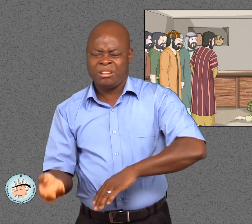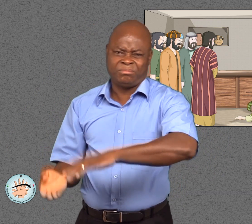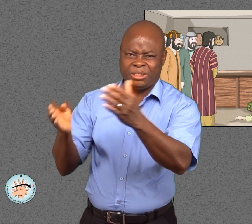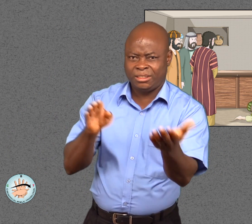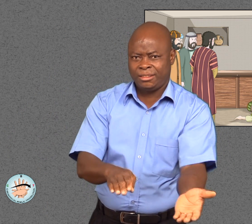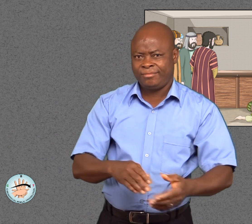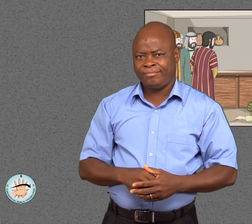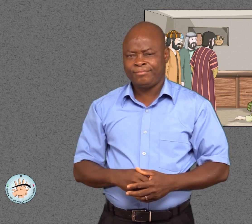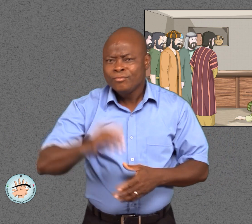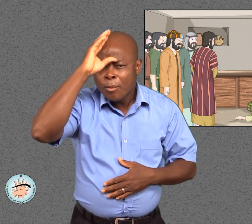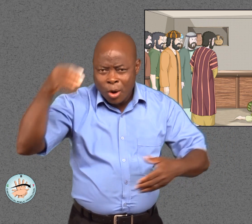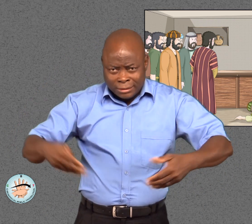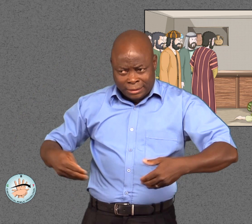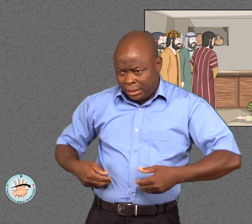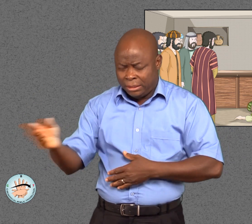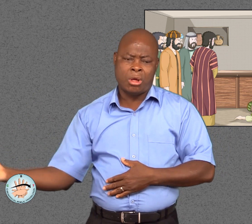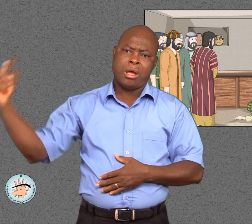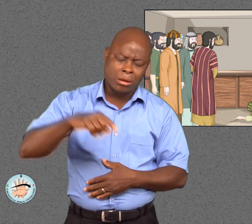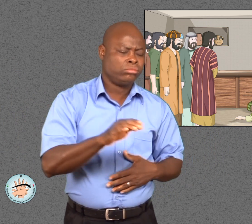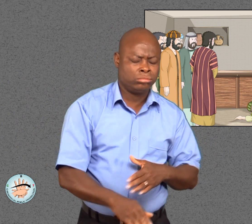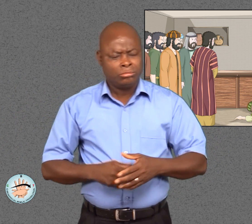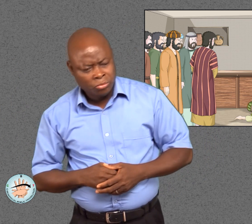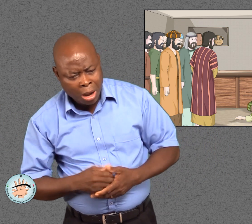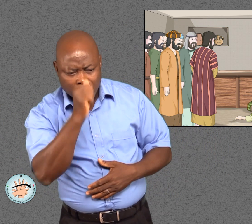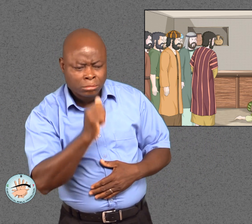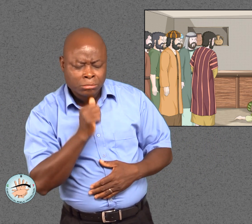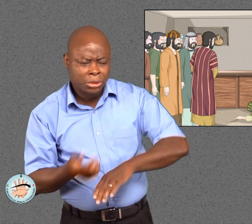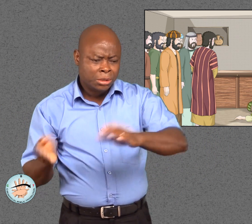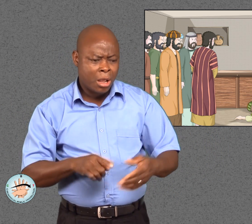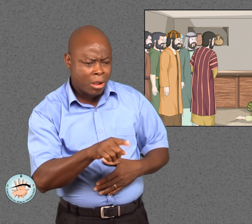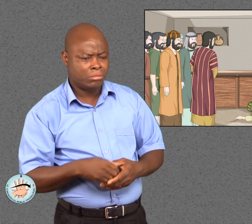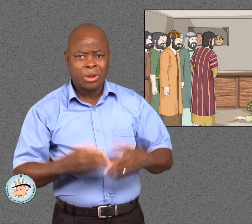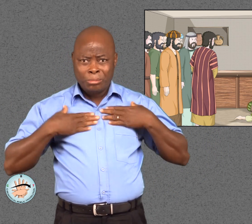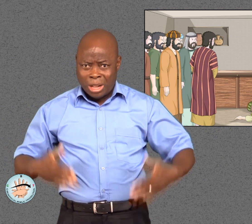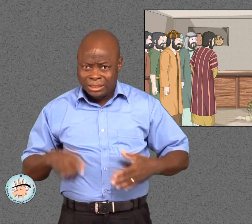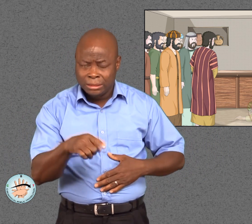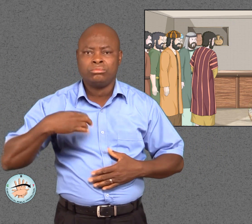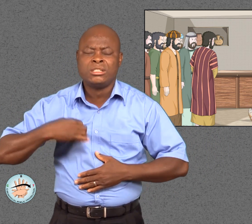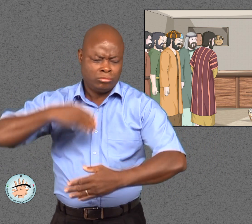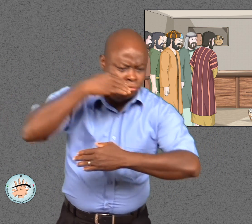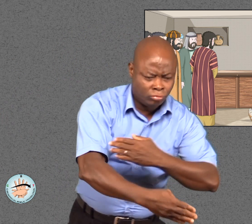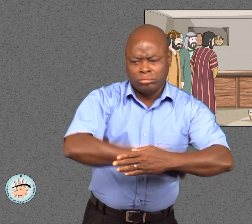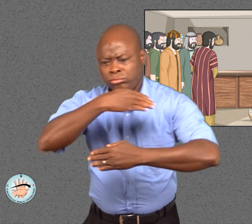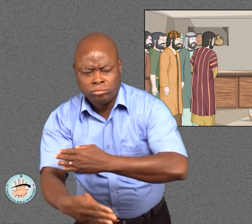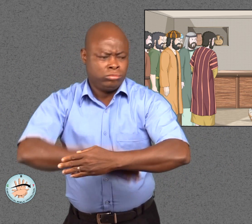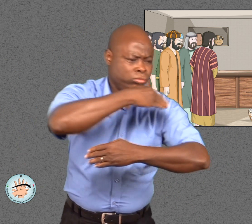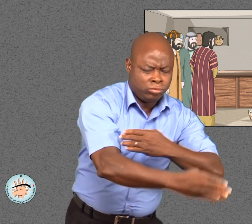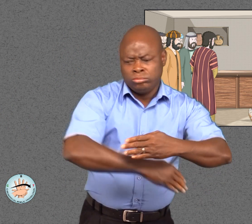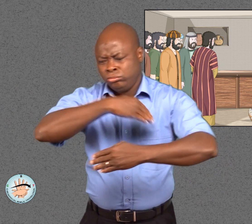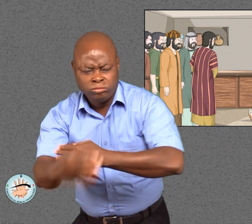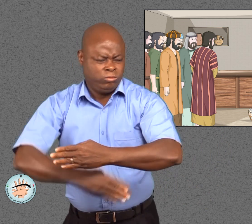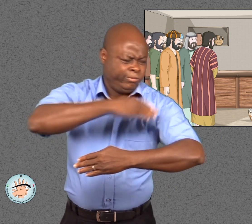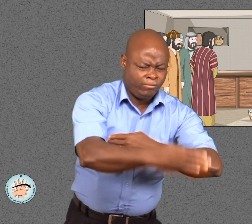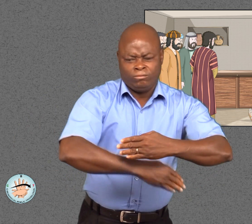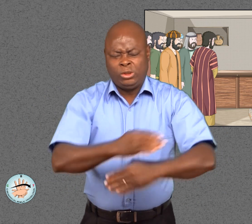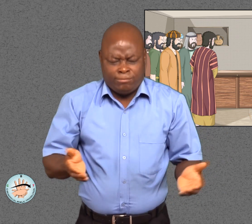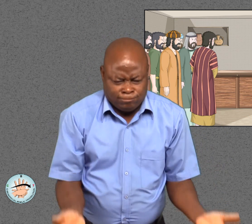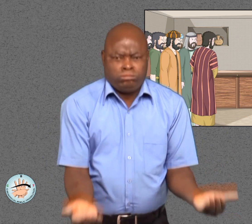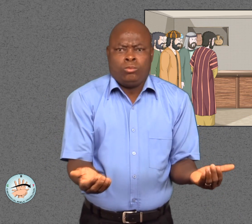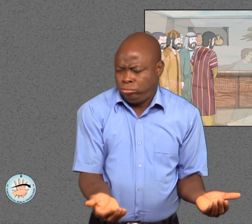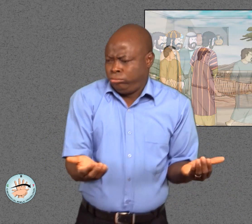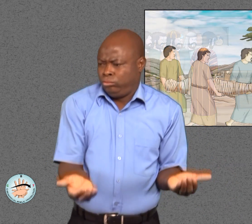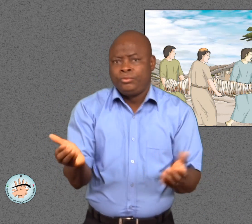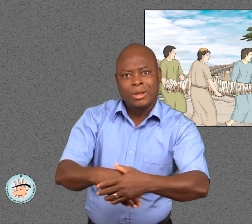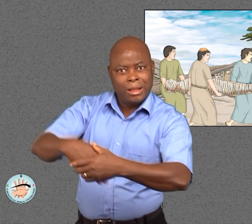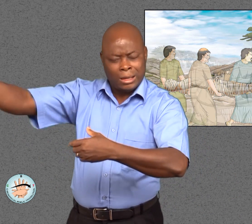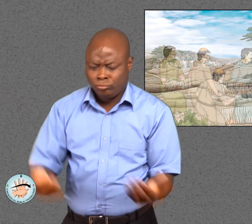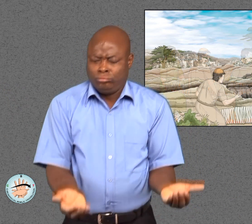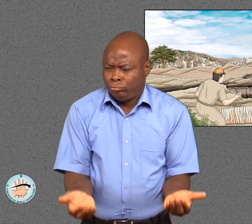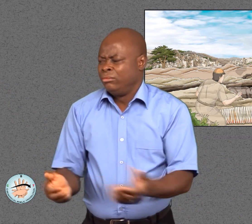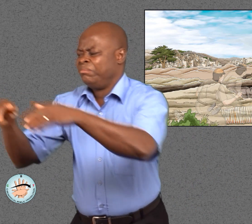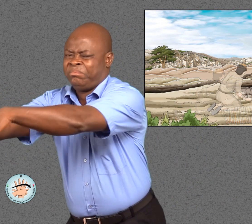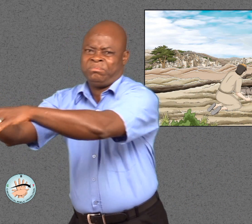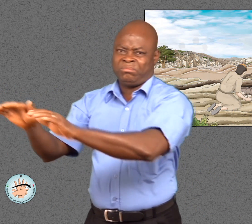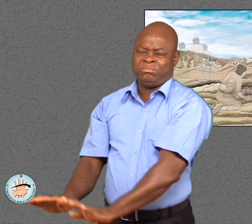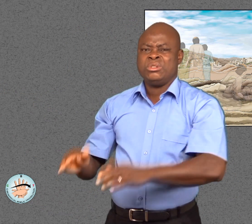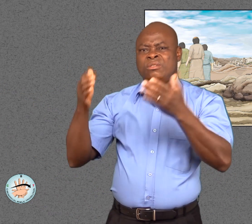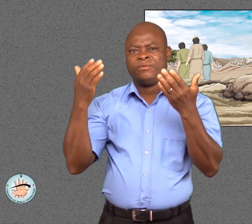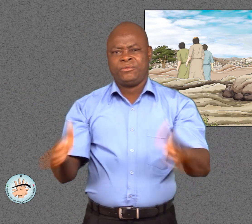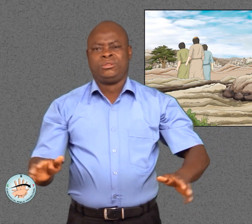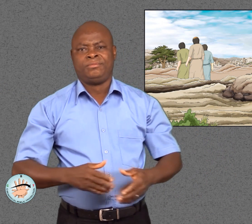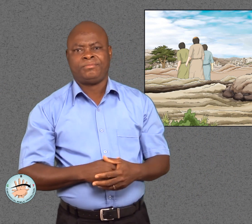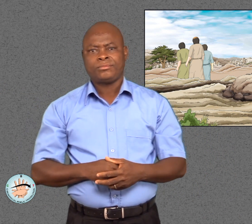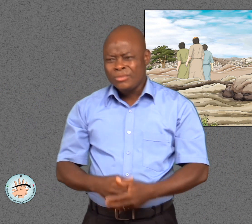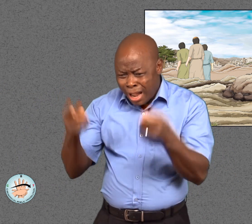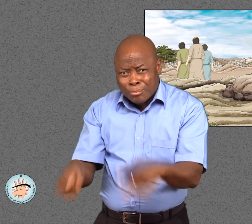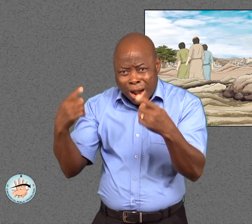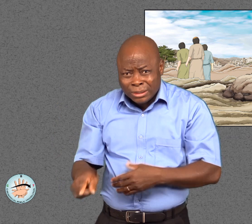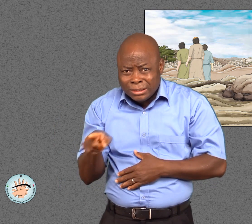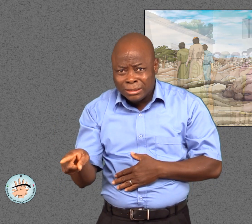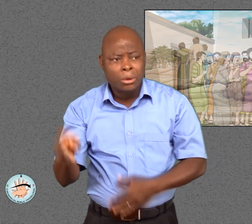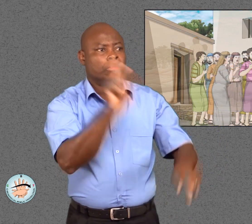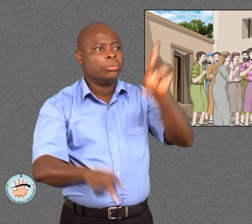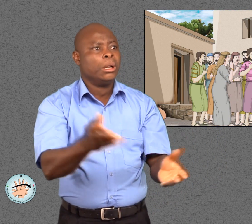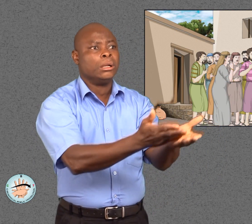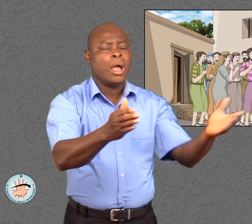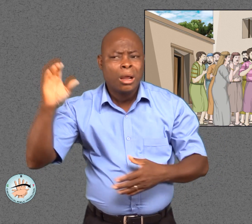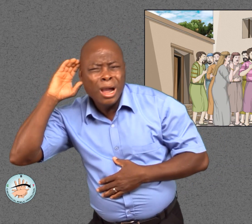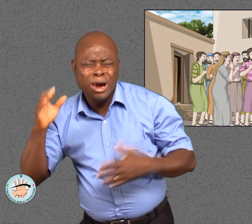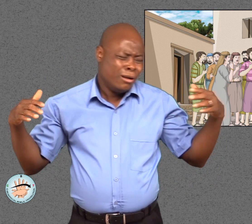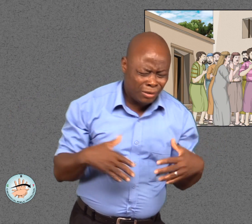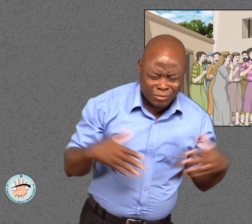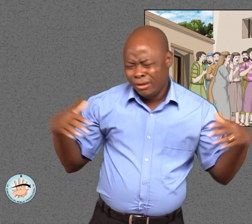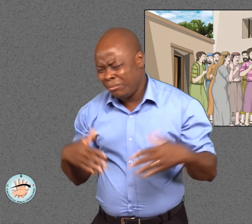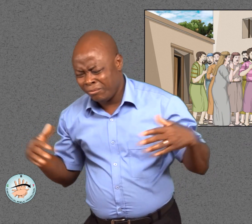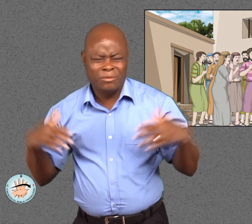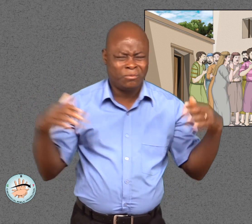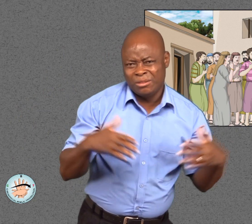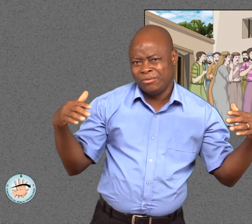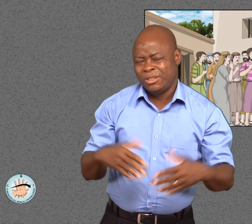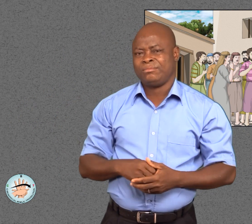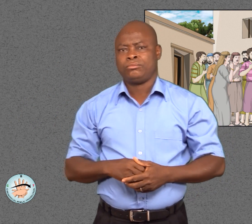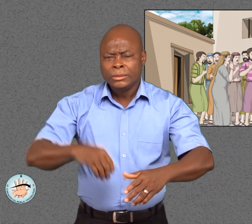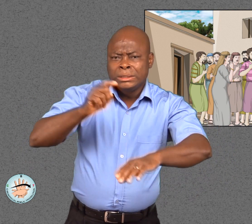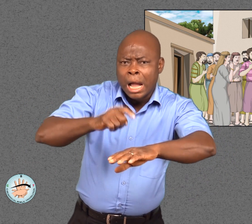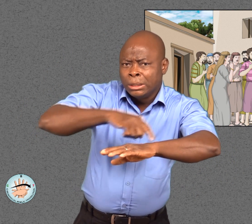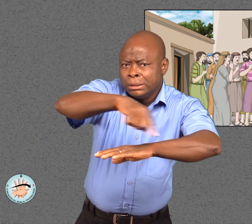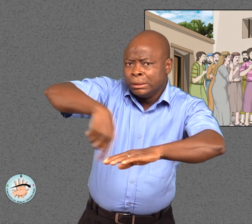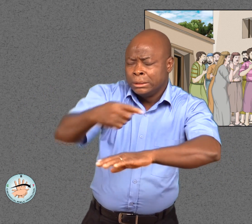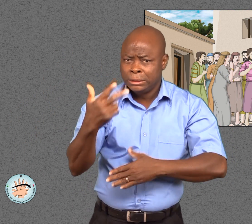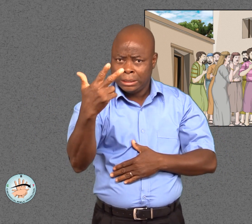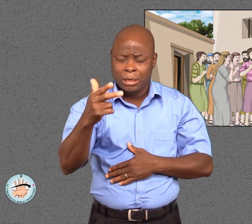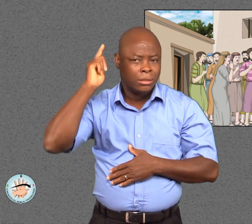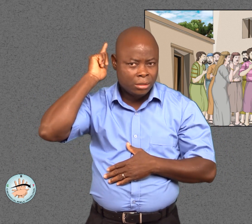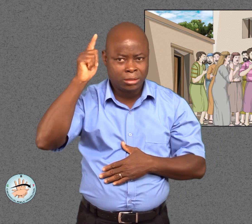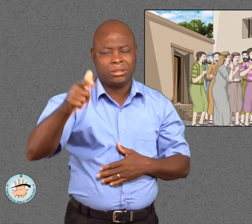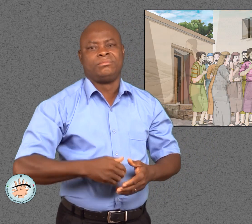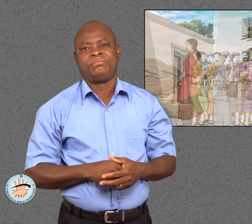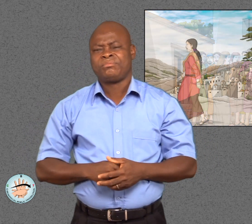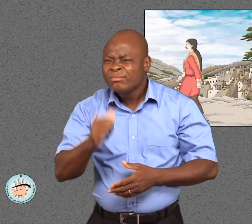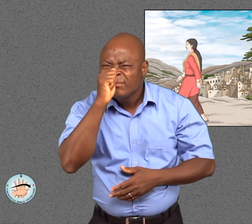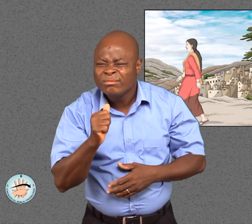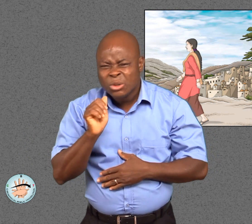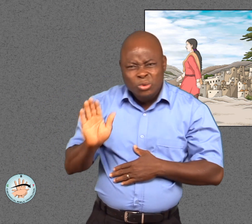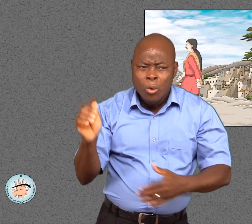Then the young men stepped forward, wrapped up his body, and carried him out and buried him.